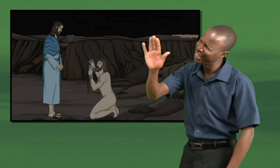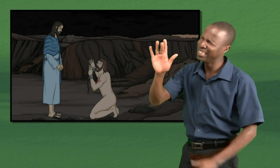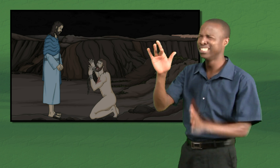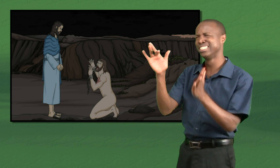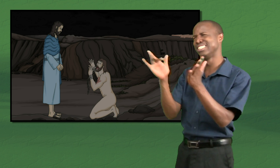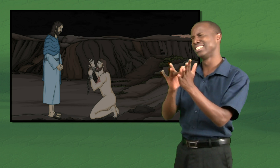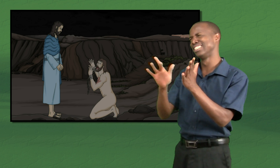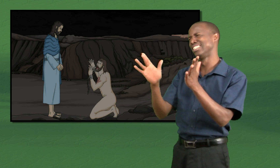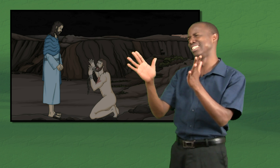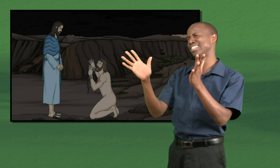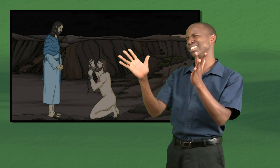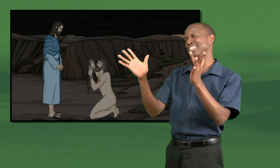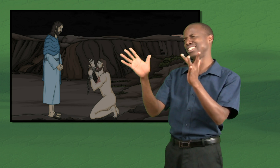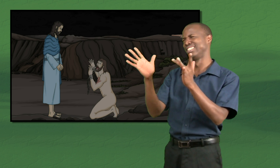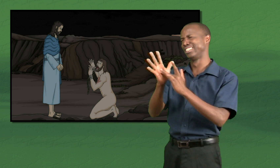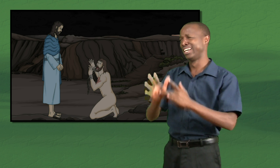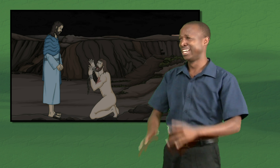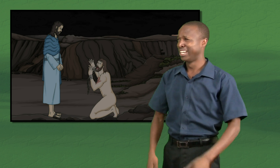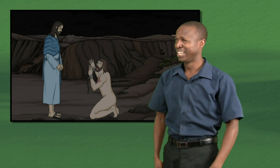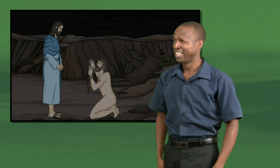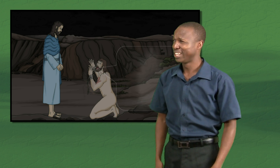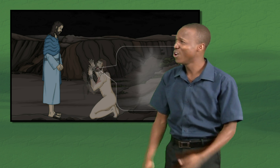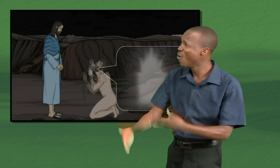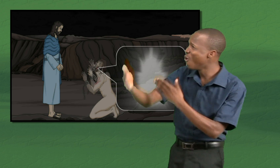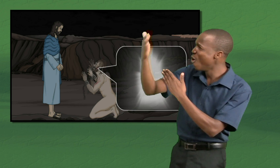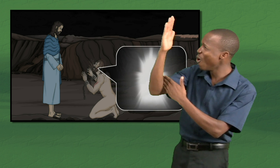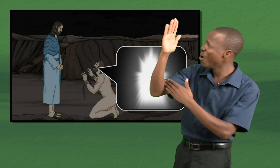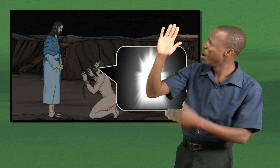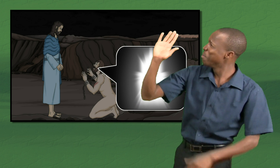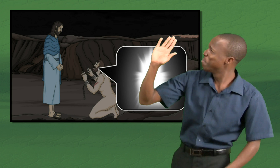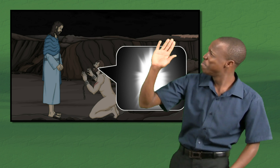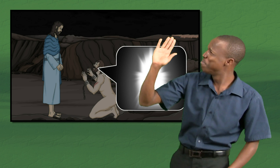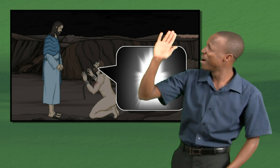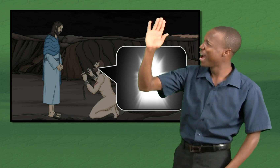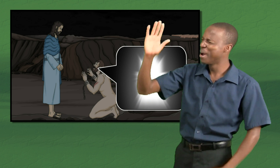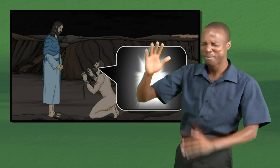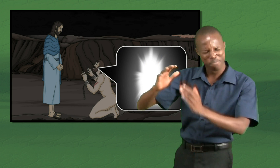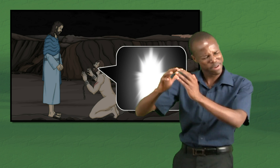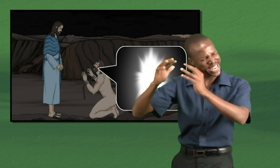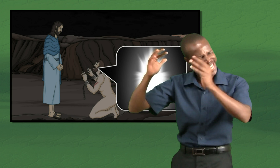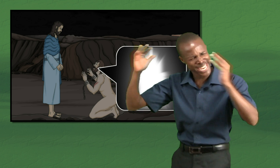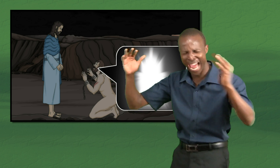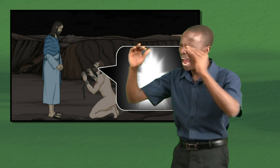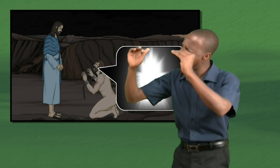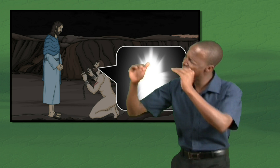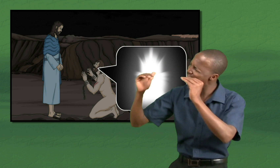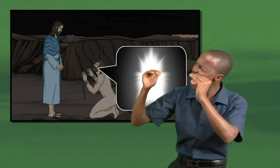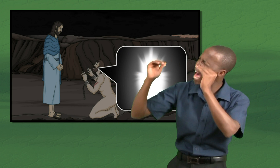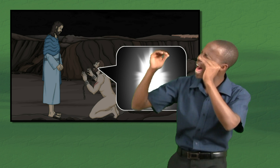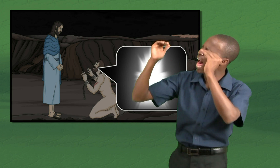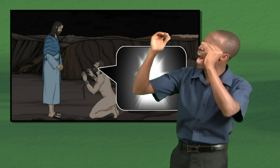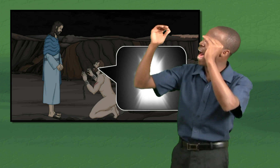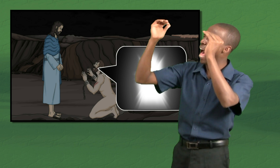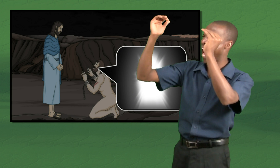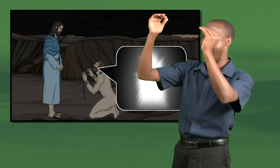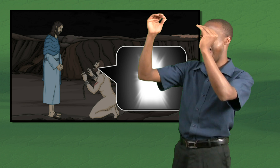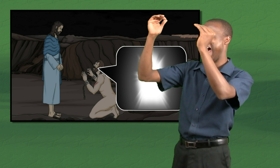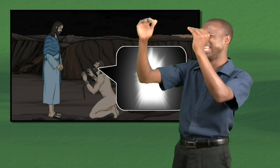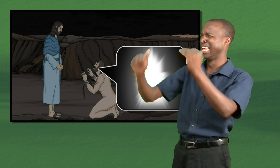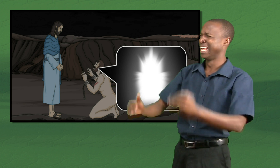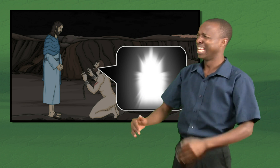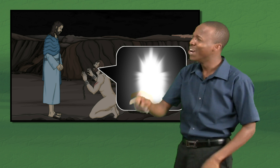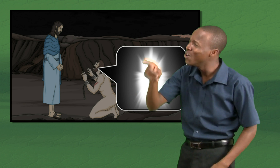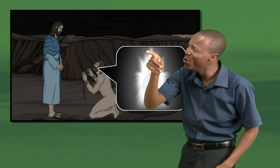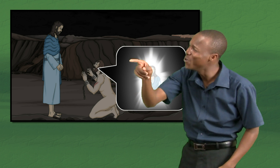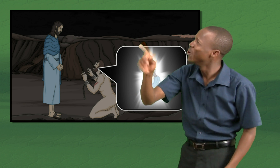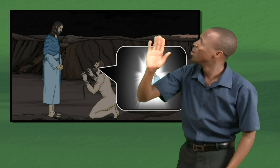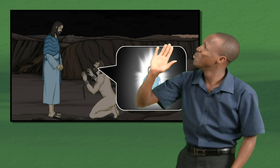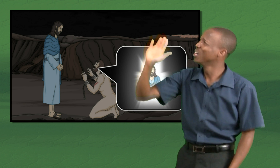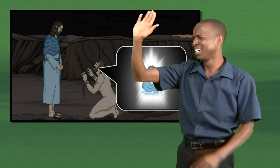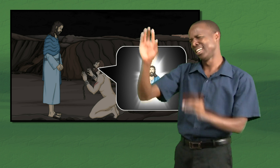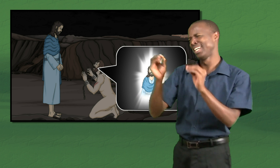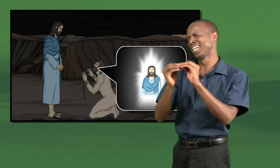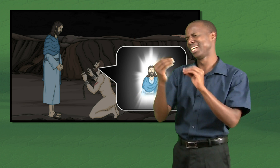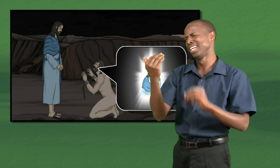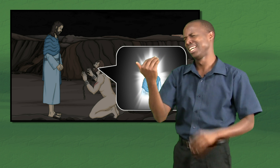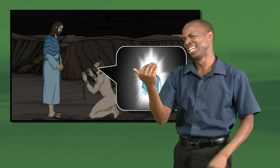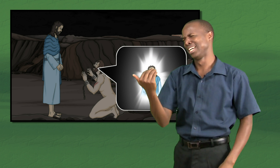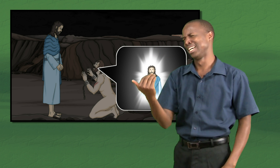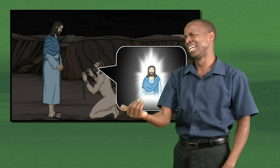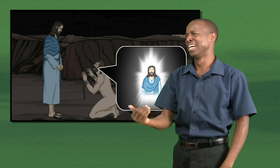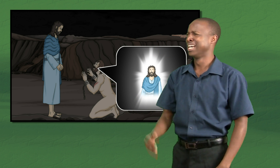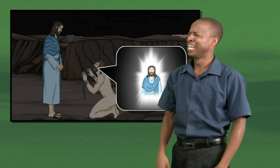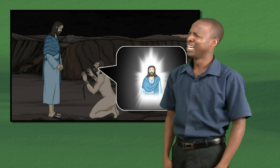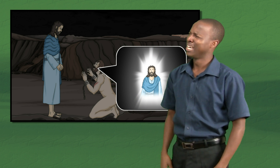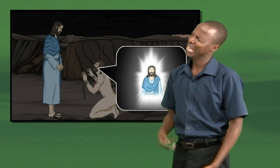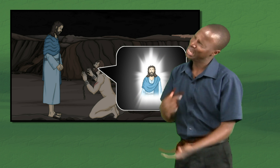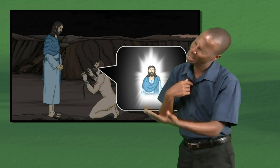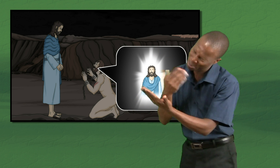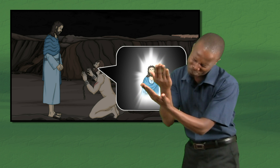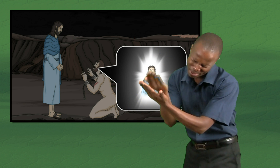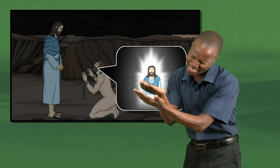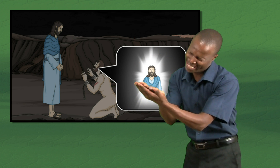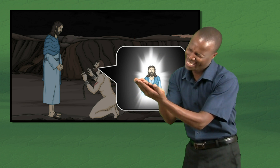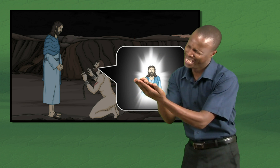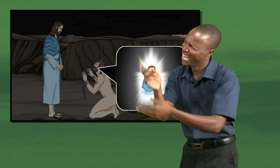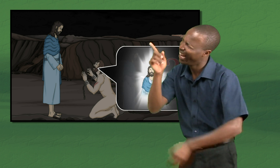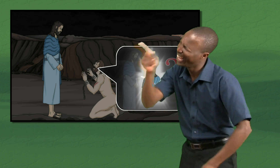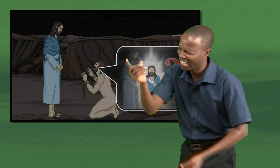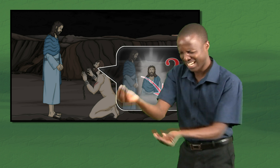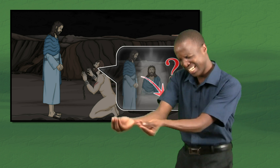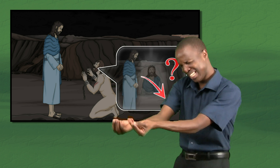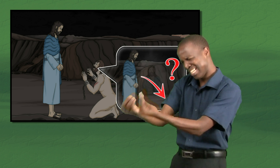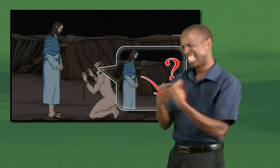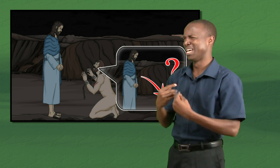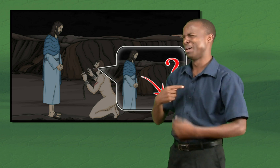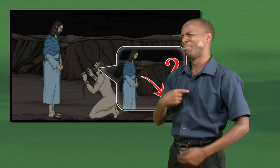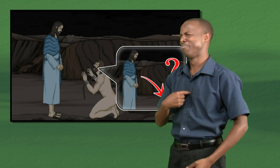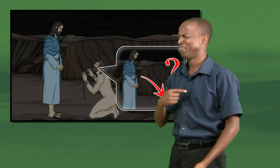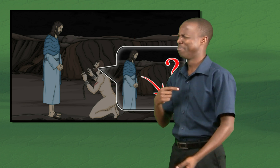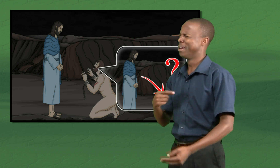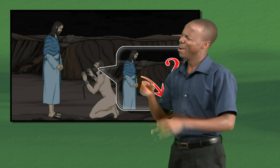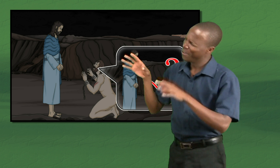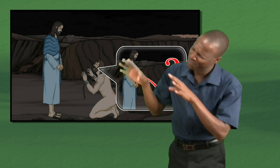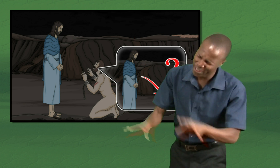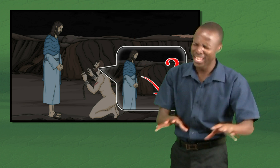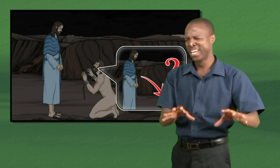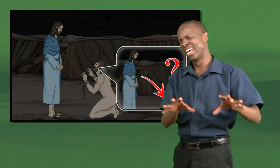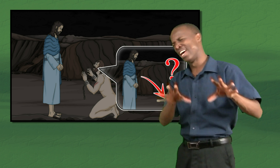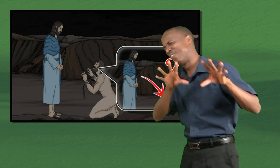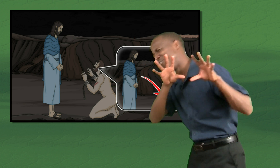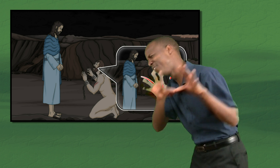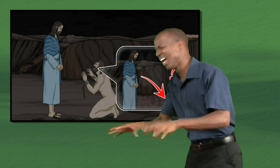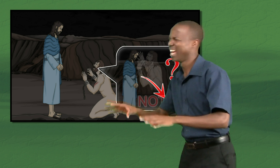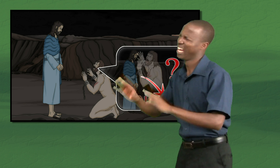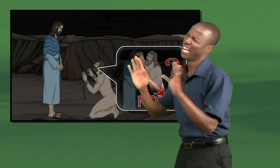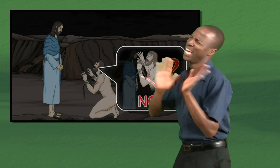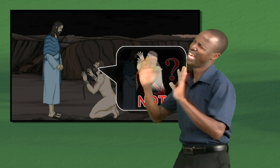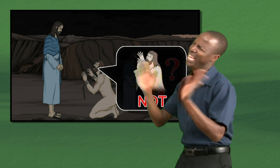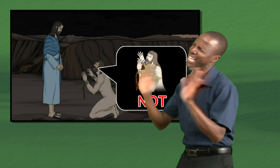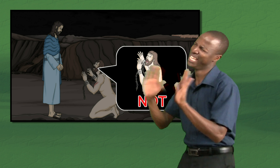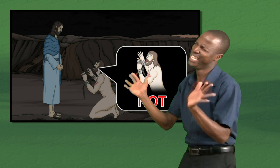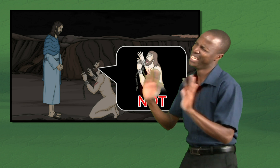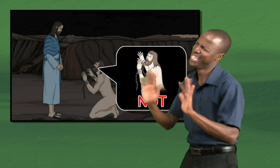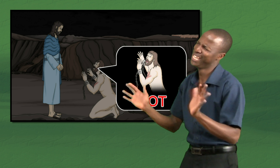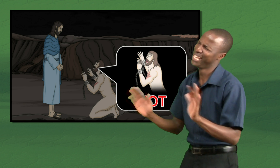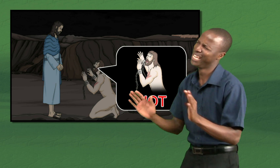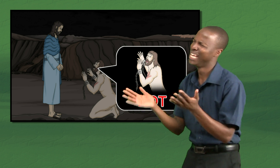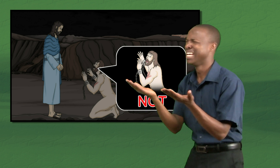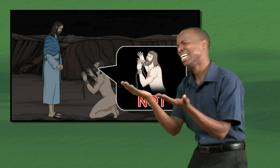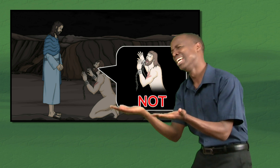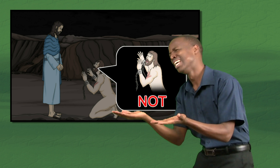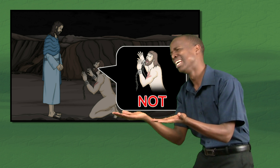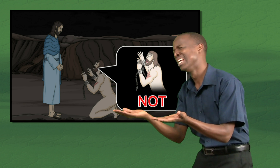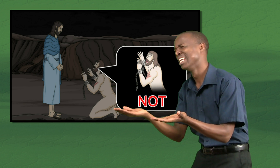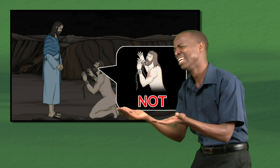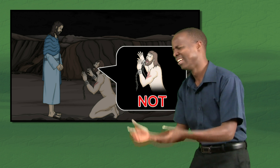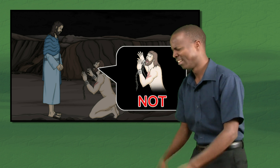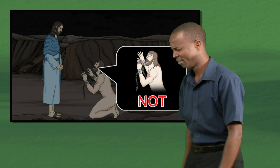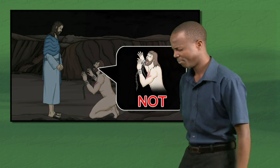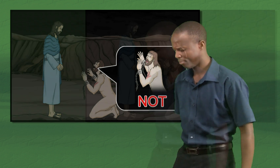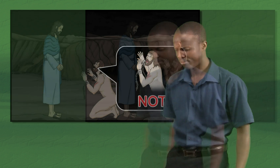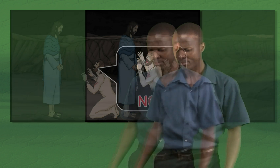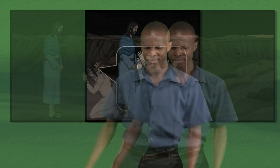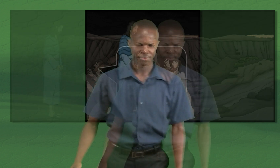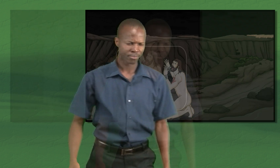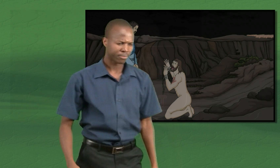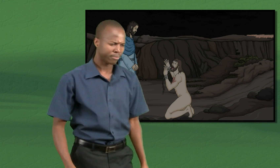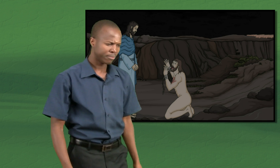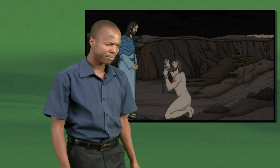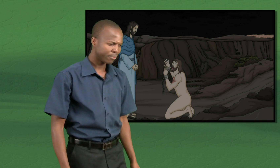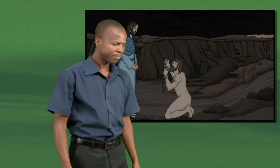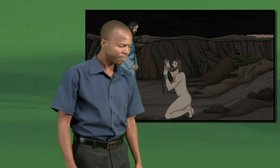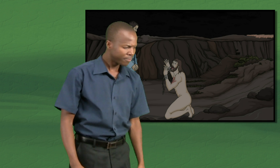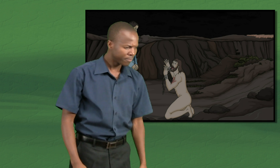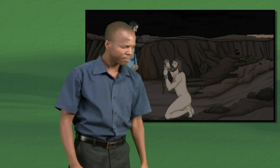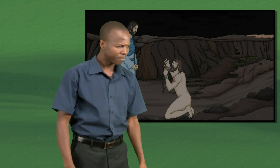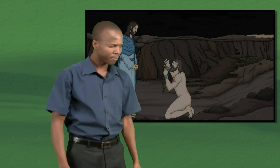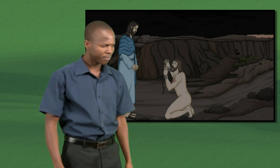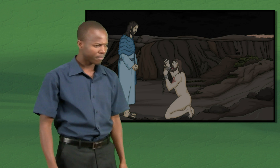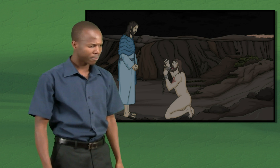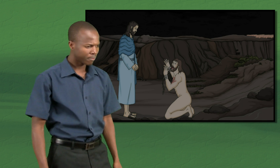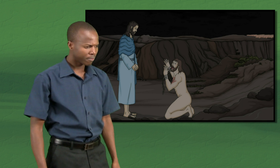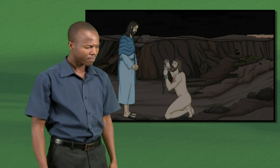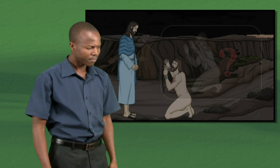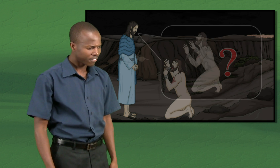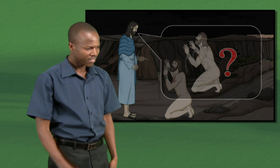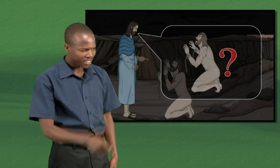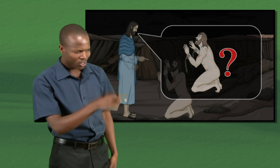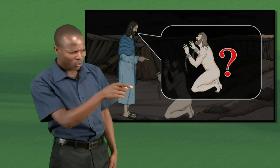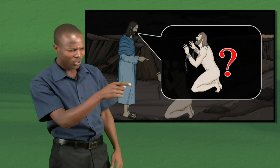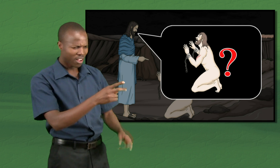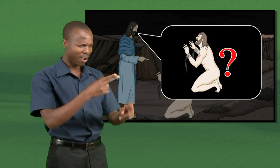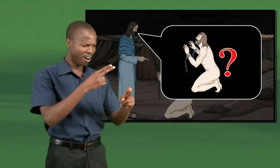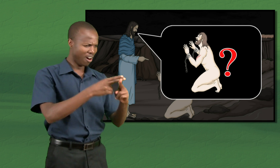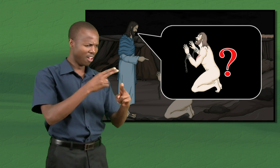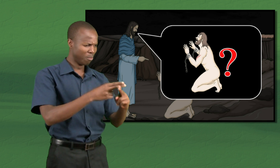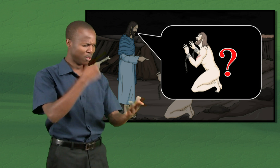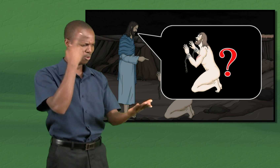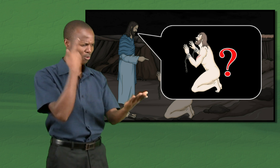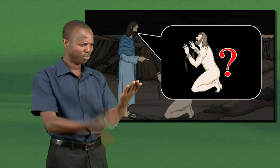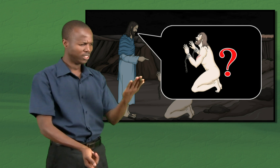I beg You before God not to torture me!” For Jesus had already declared, “Come out of this man, you unclean spirit!”